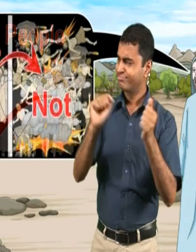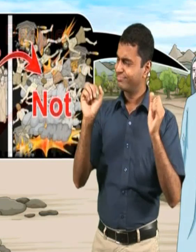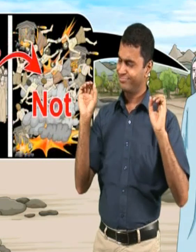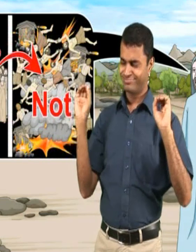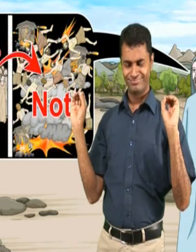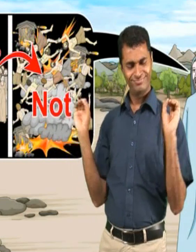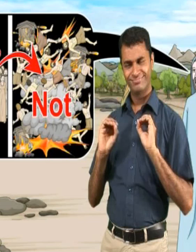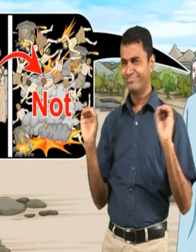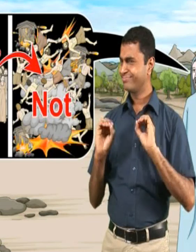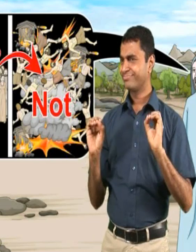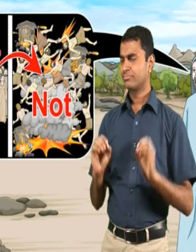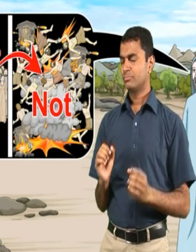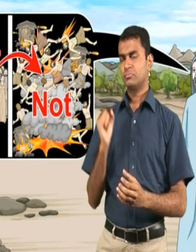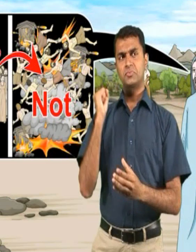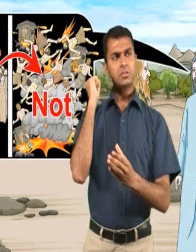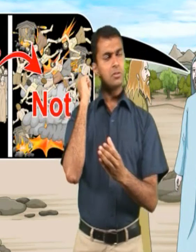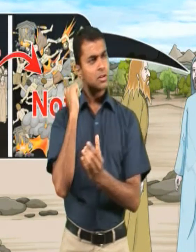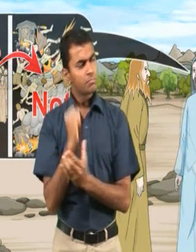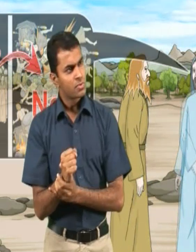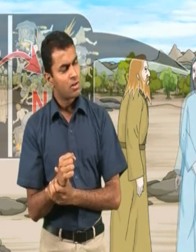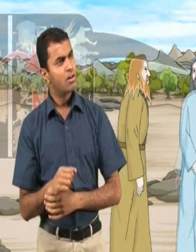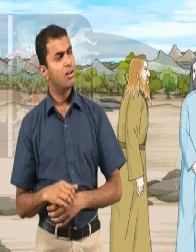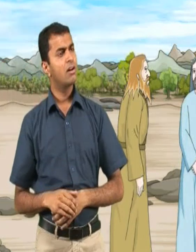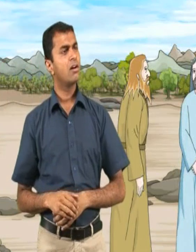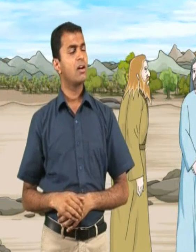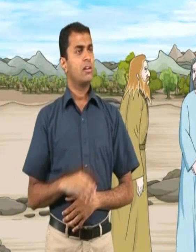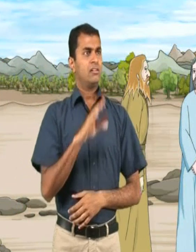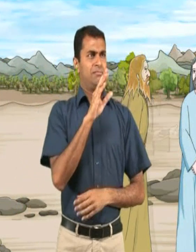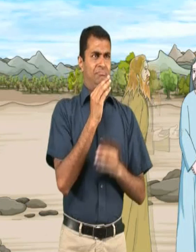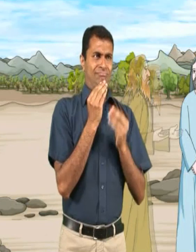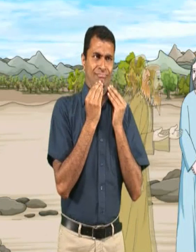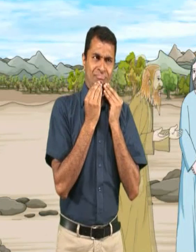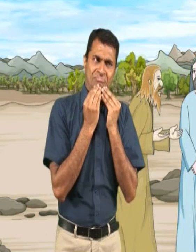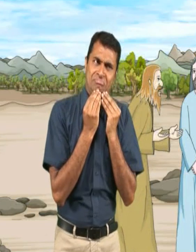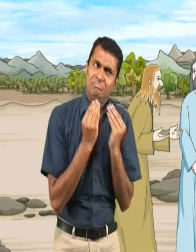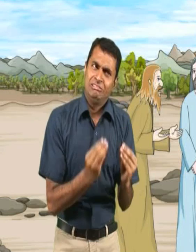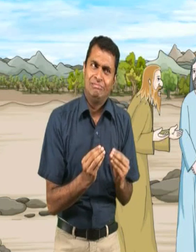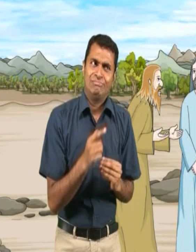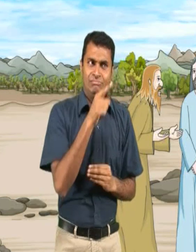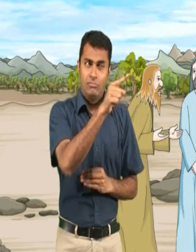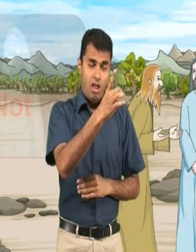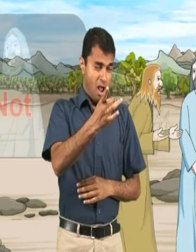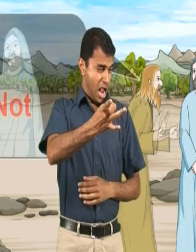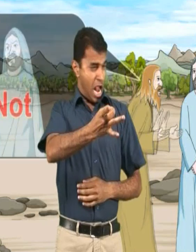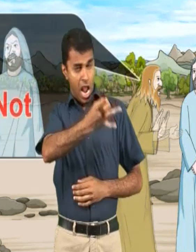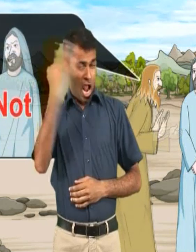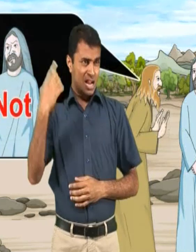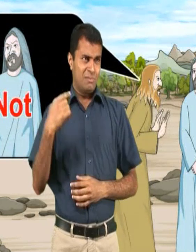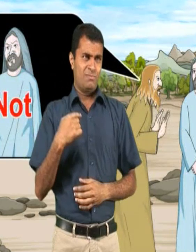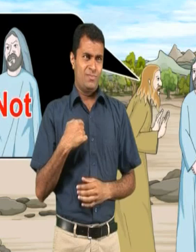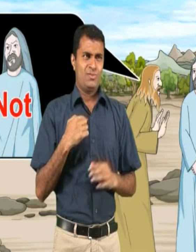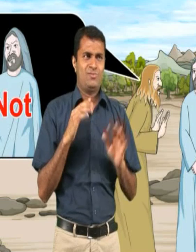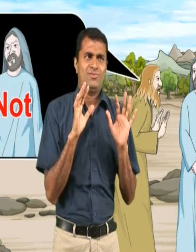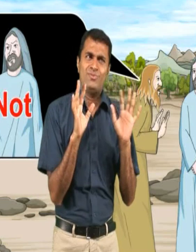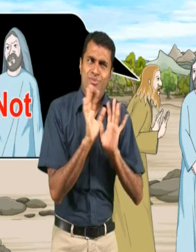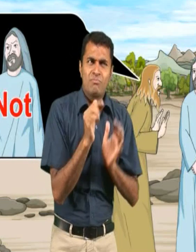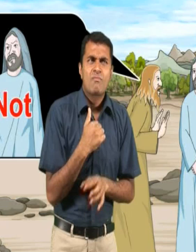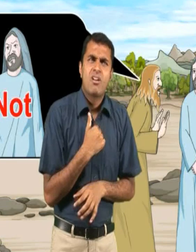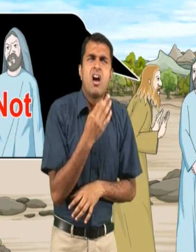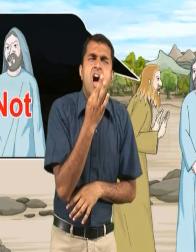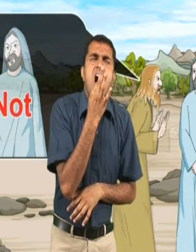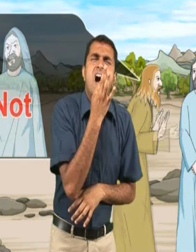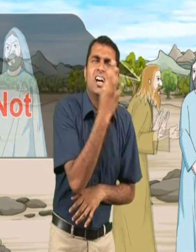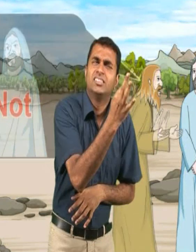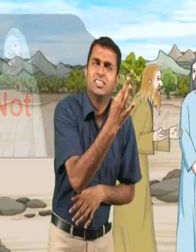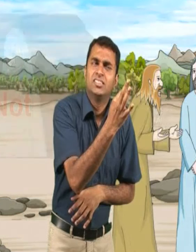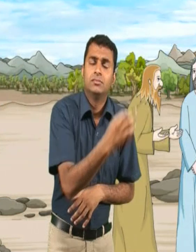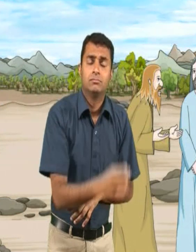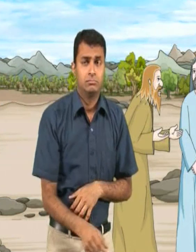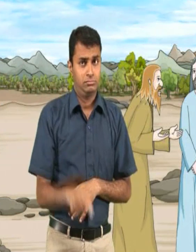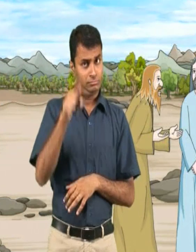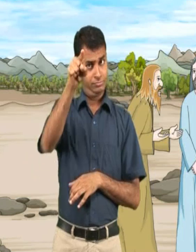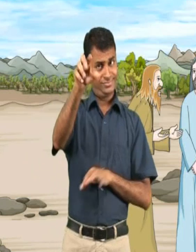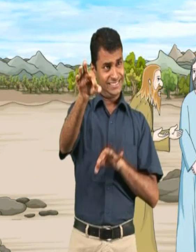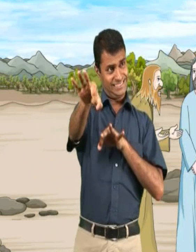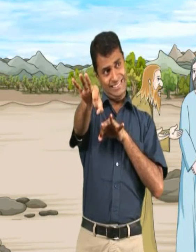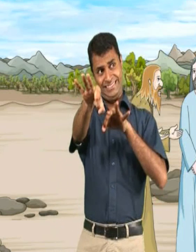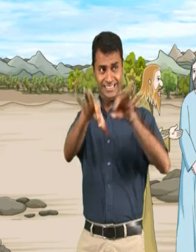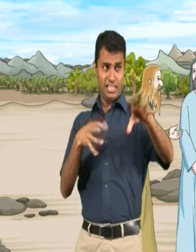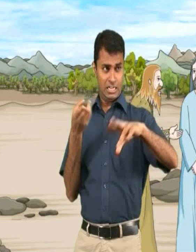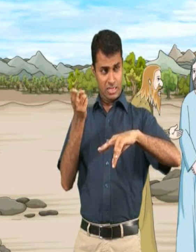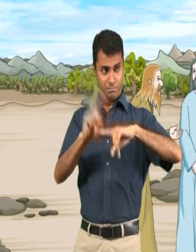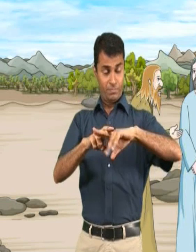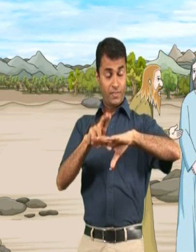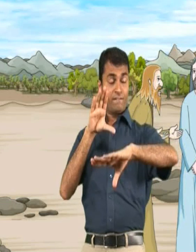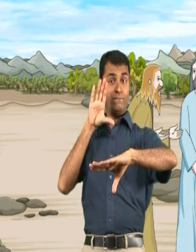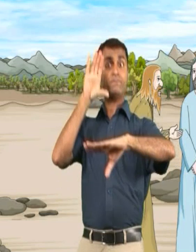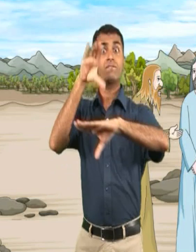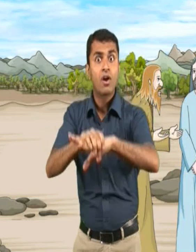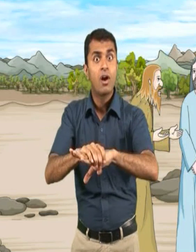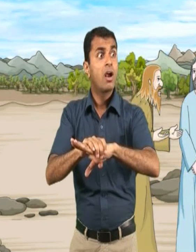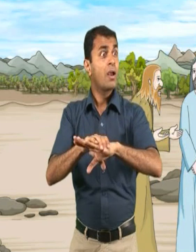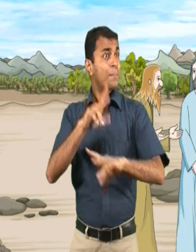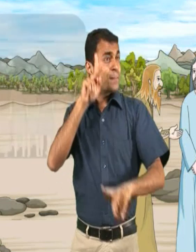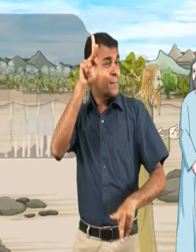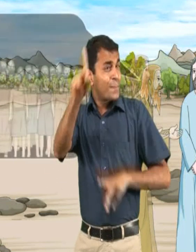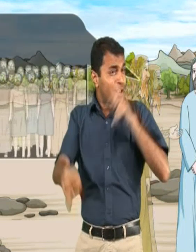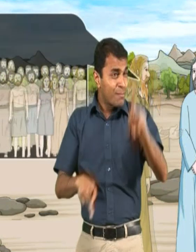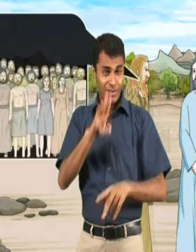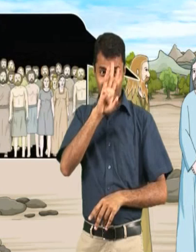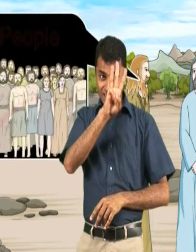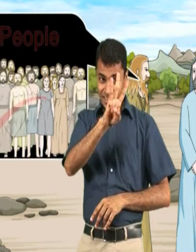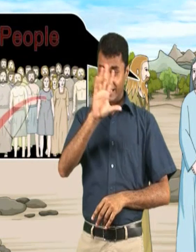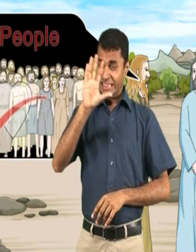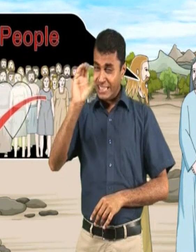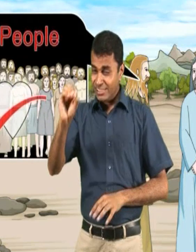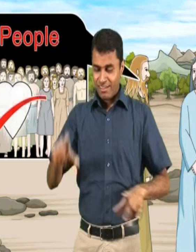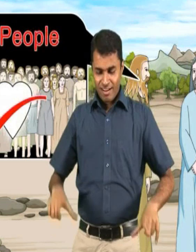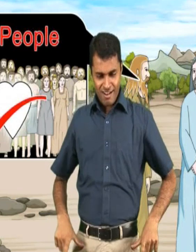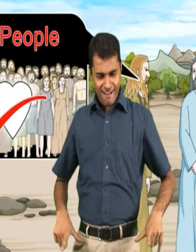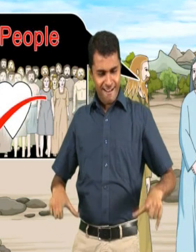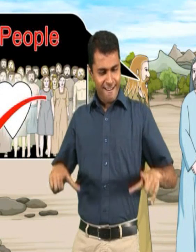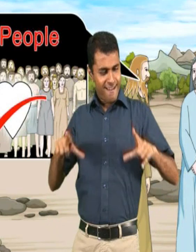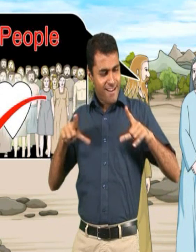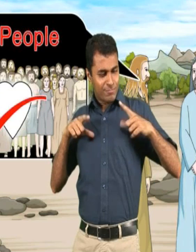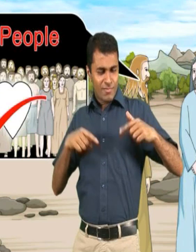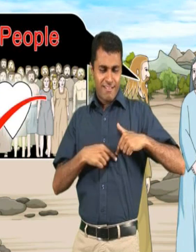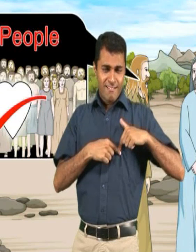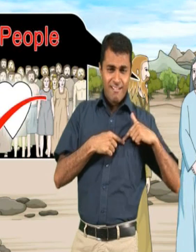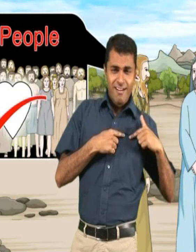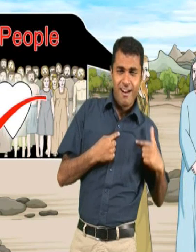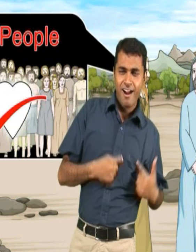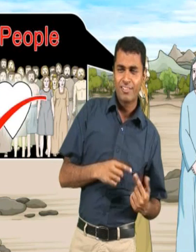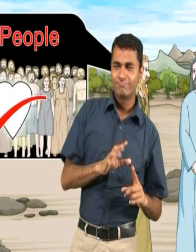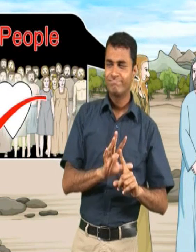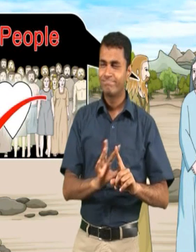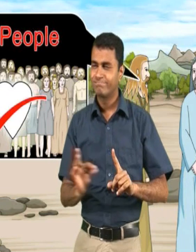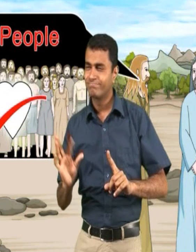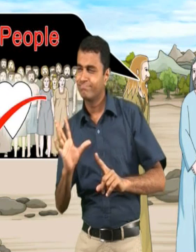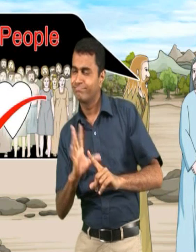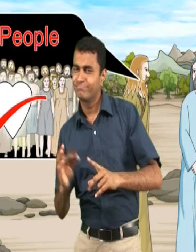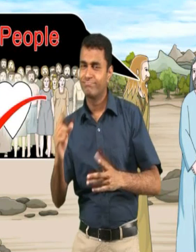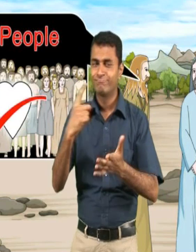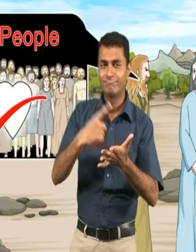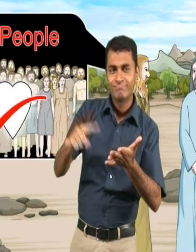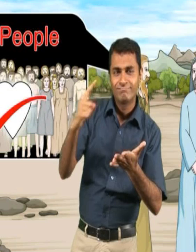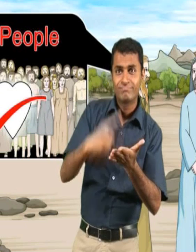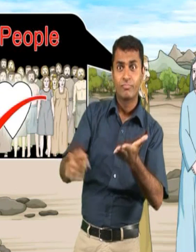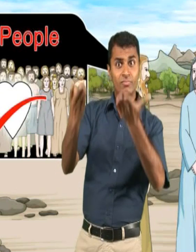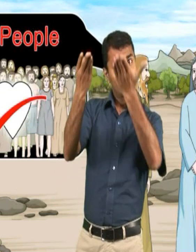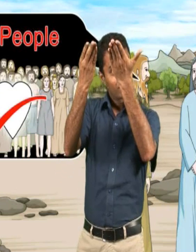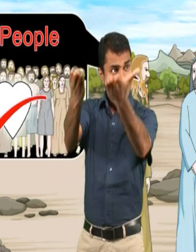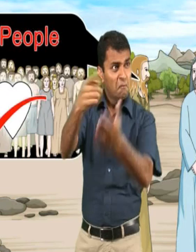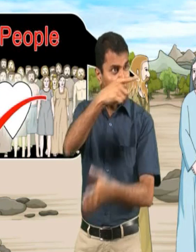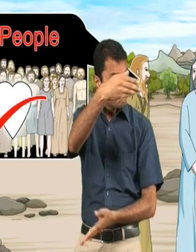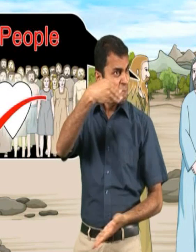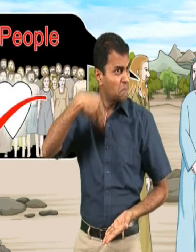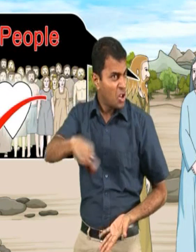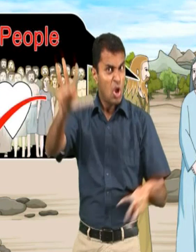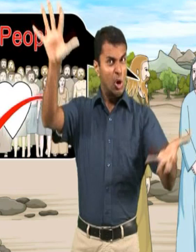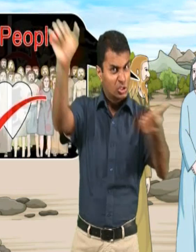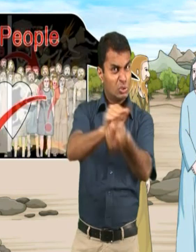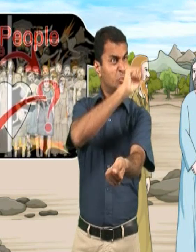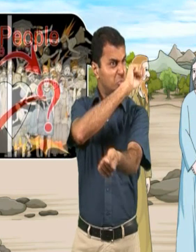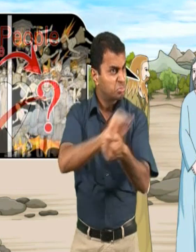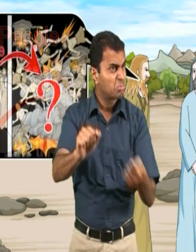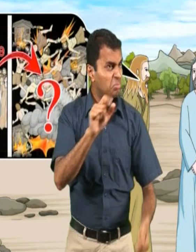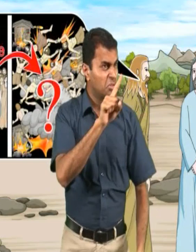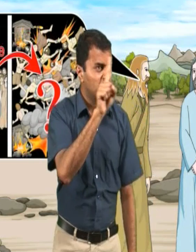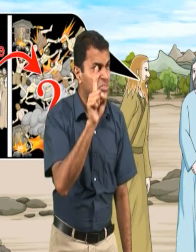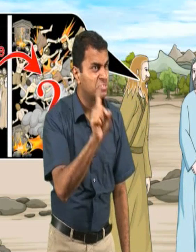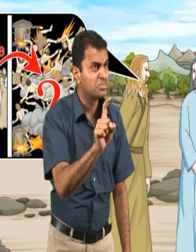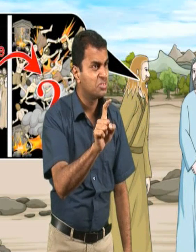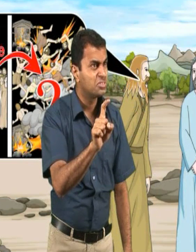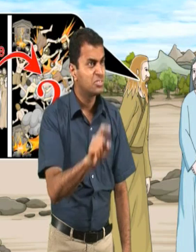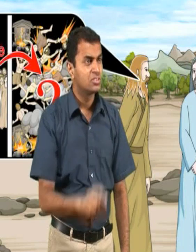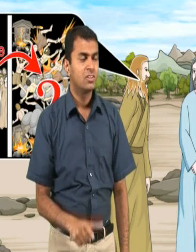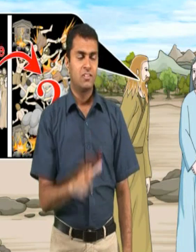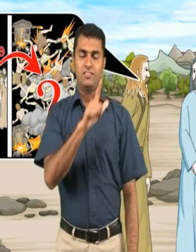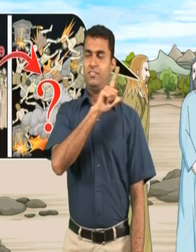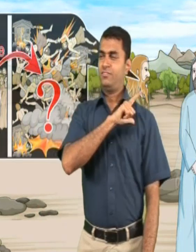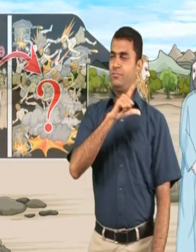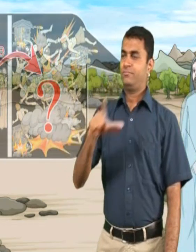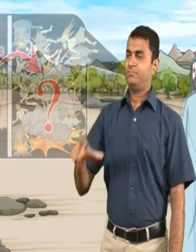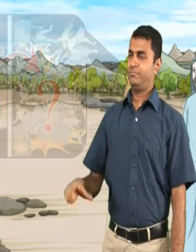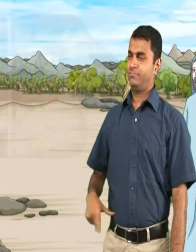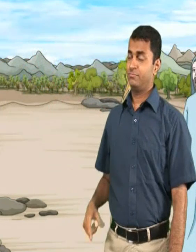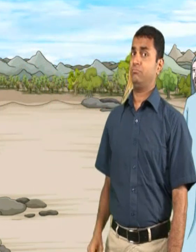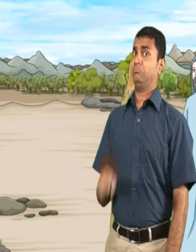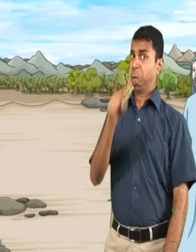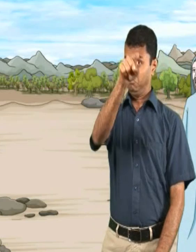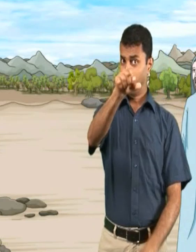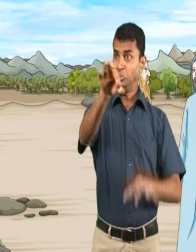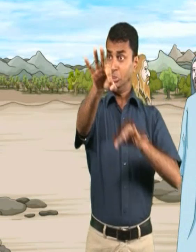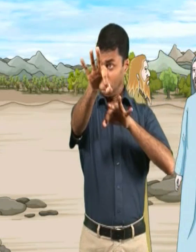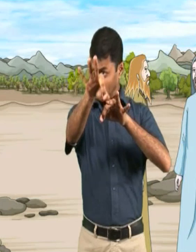Then Abraham said, “May the Lord not be angry, but let me speak further. Suppose thirty are found there?”